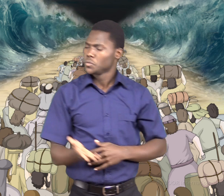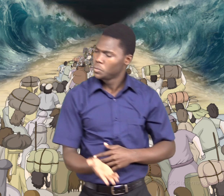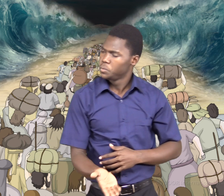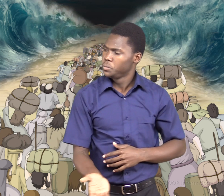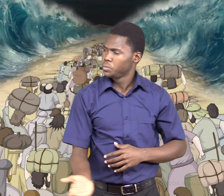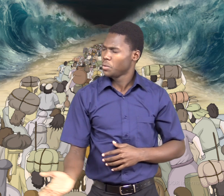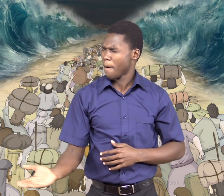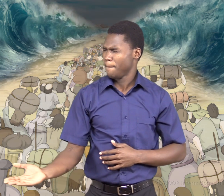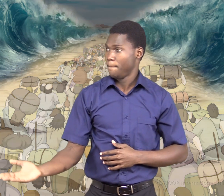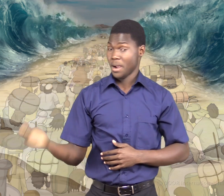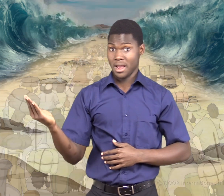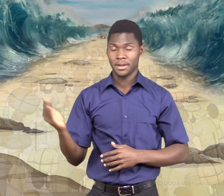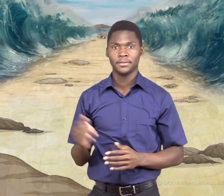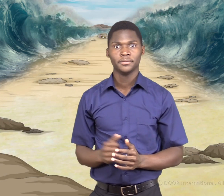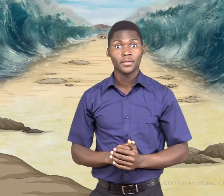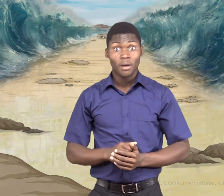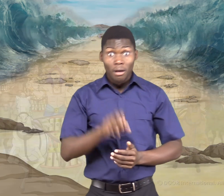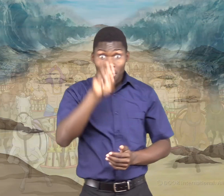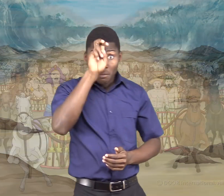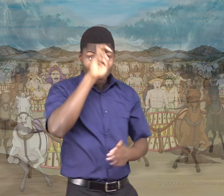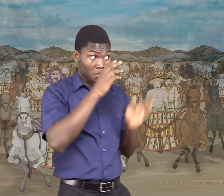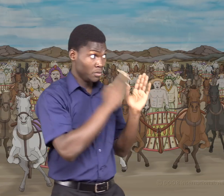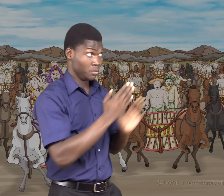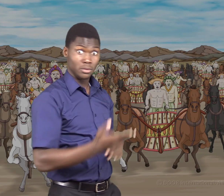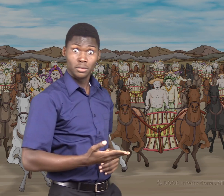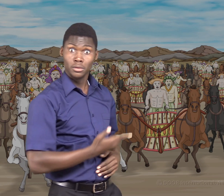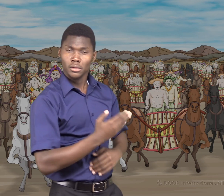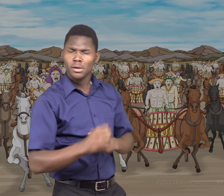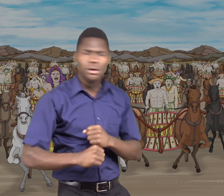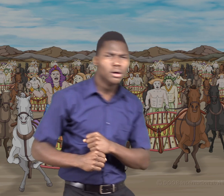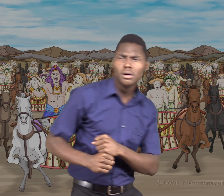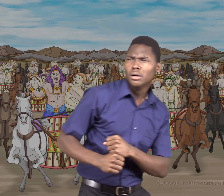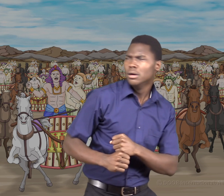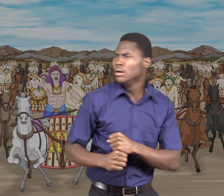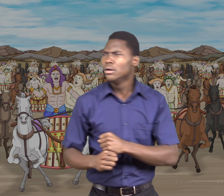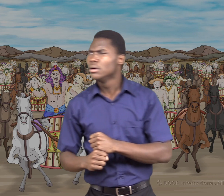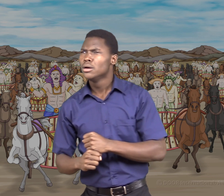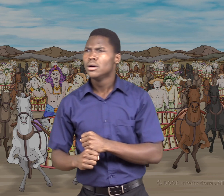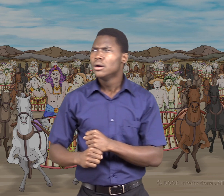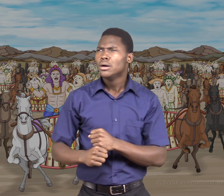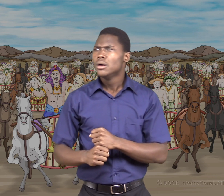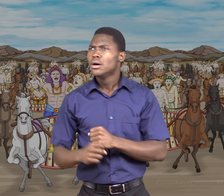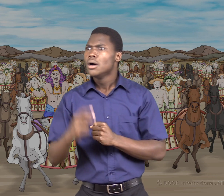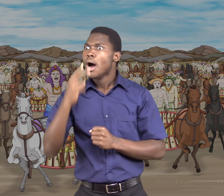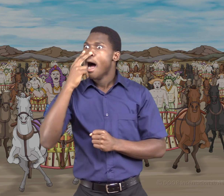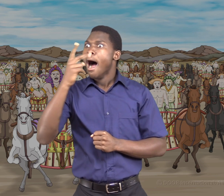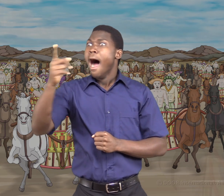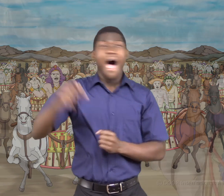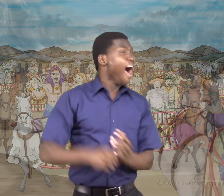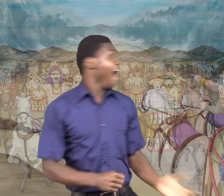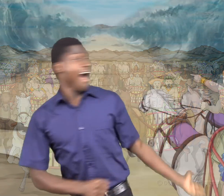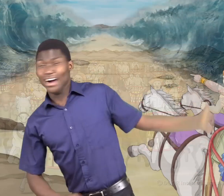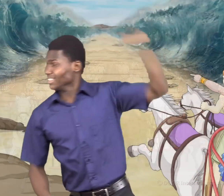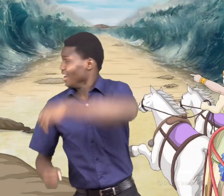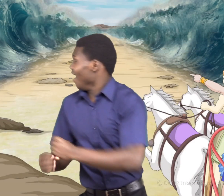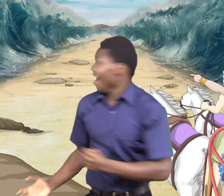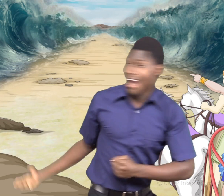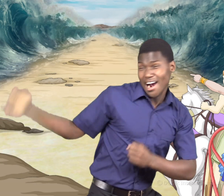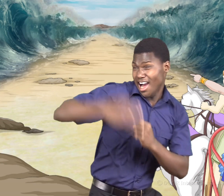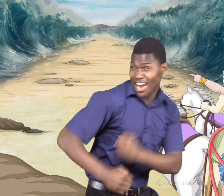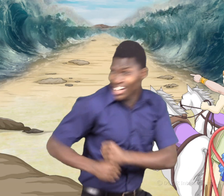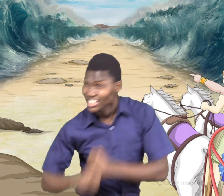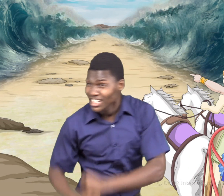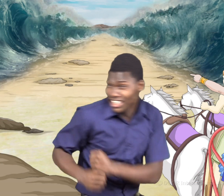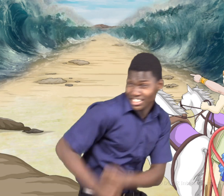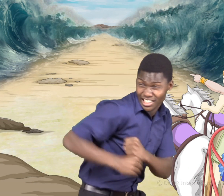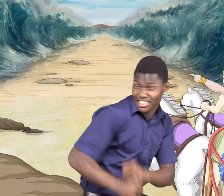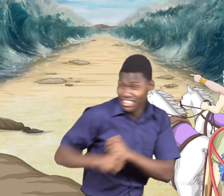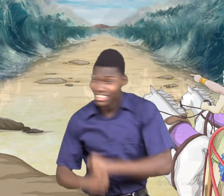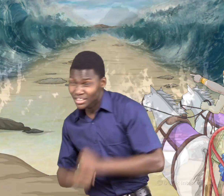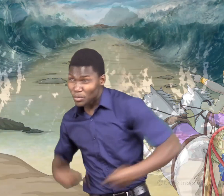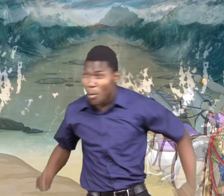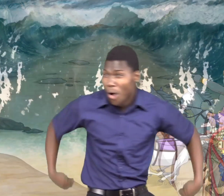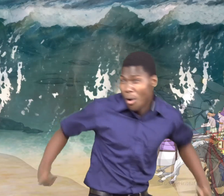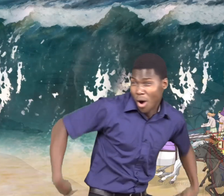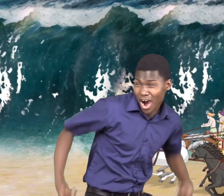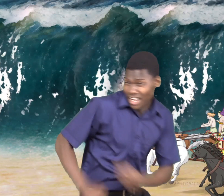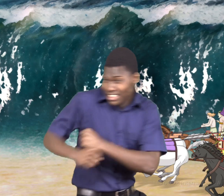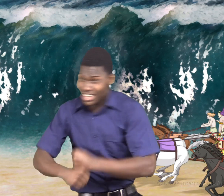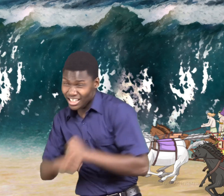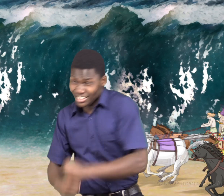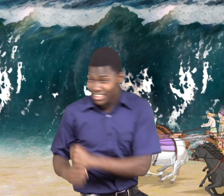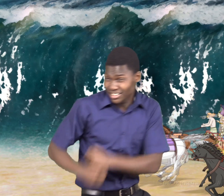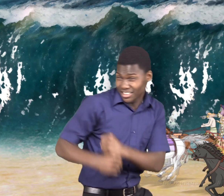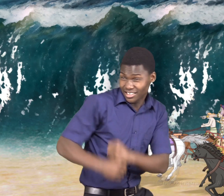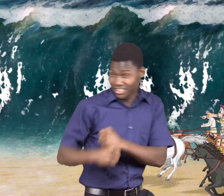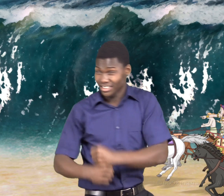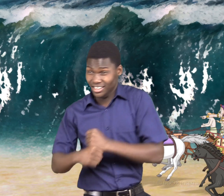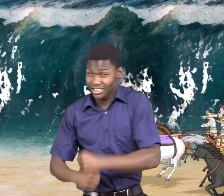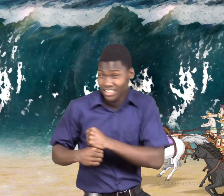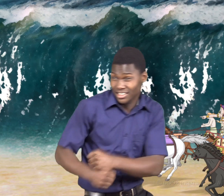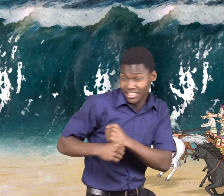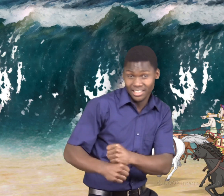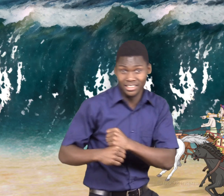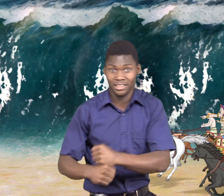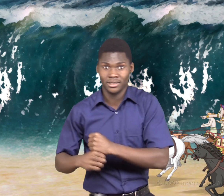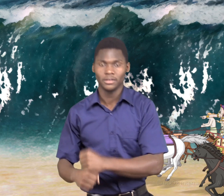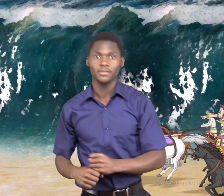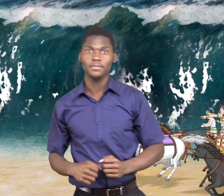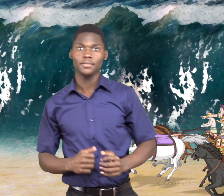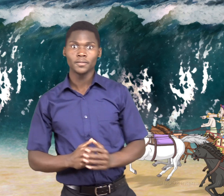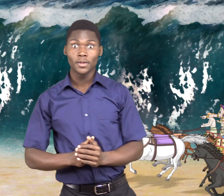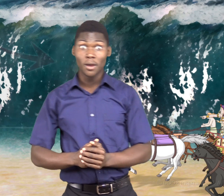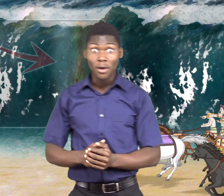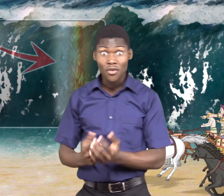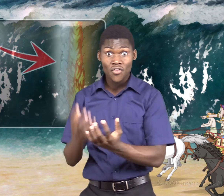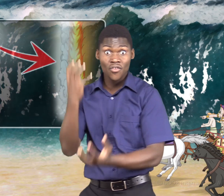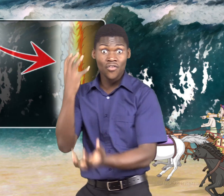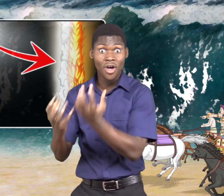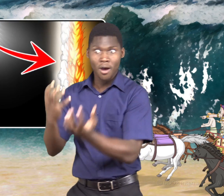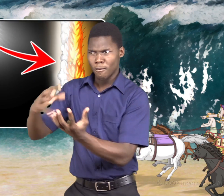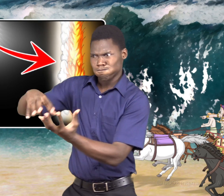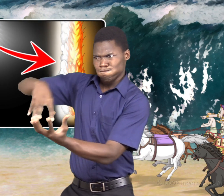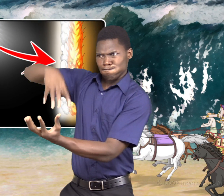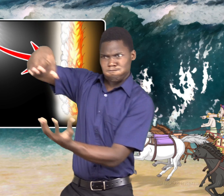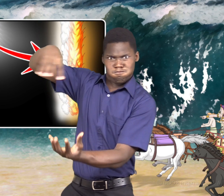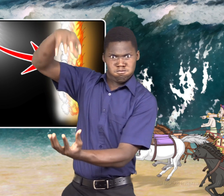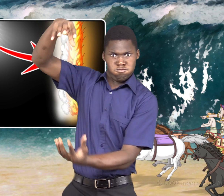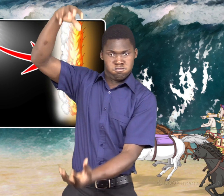And the Egyptians chased after them—all Pharaoh’s horses, chariots, and horsemen—and followed them into the sea.